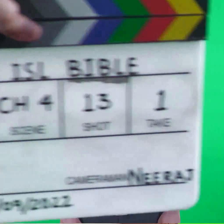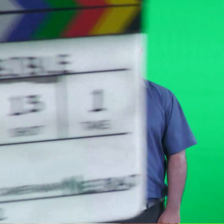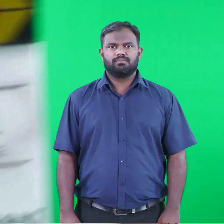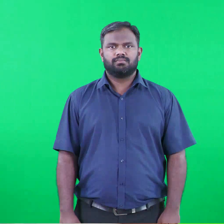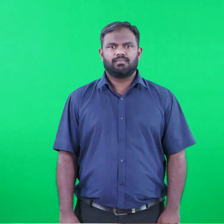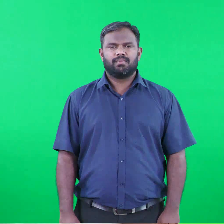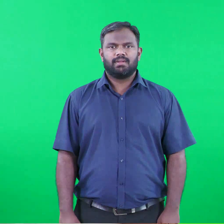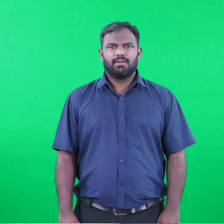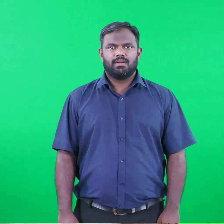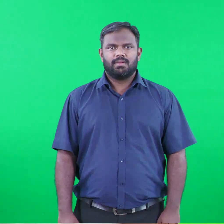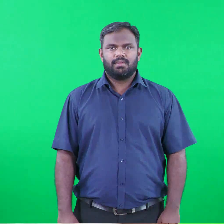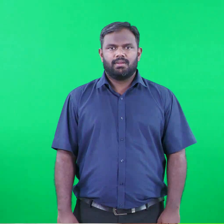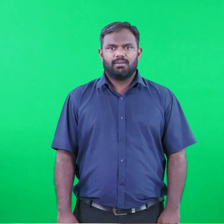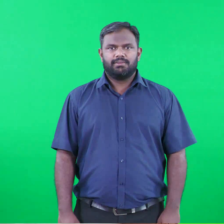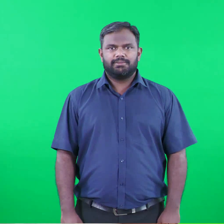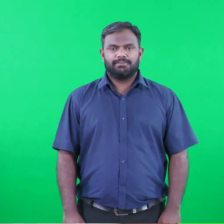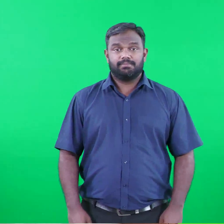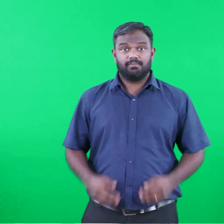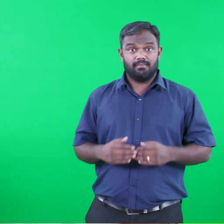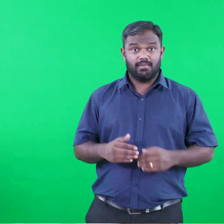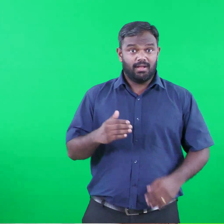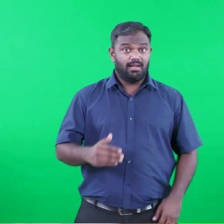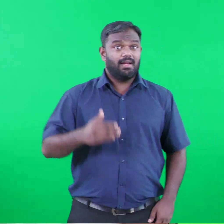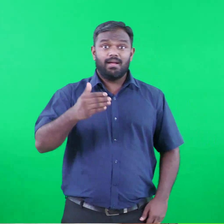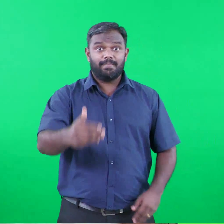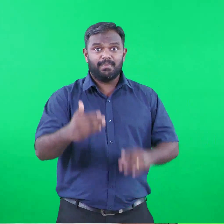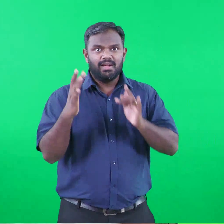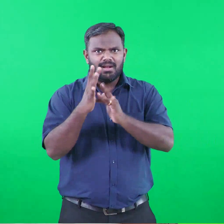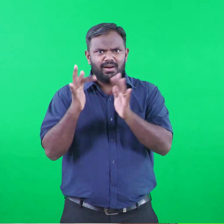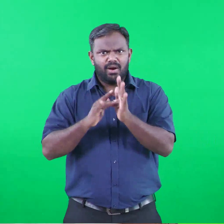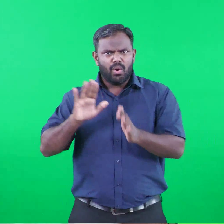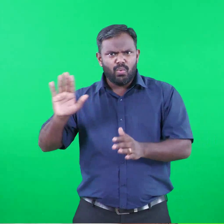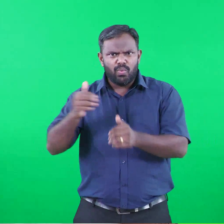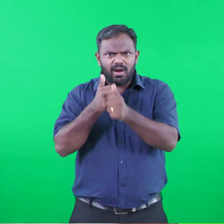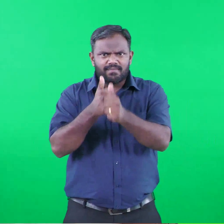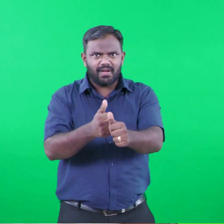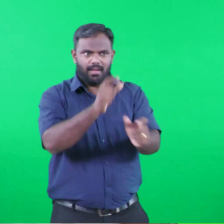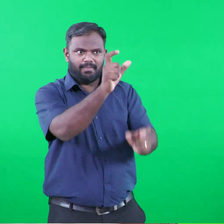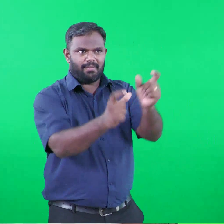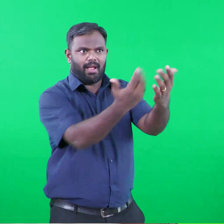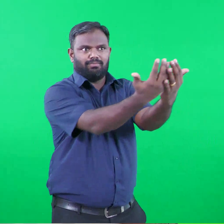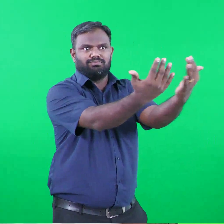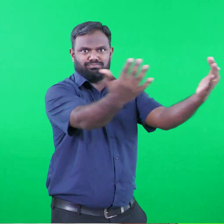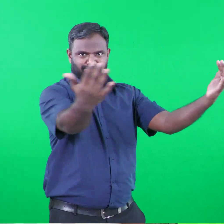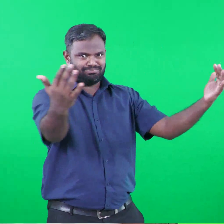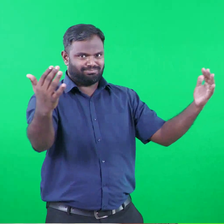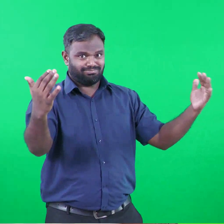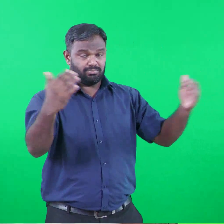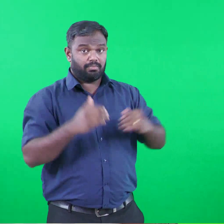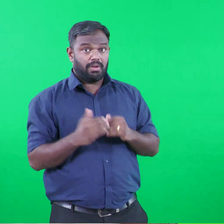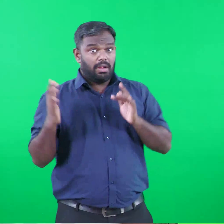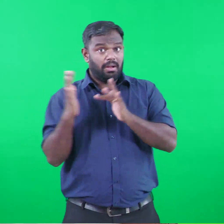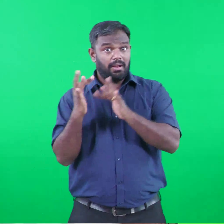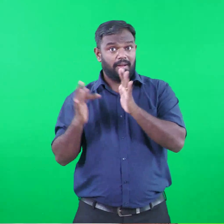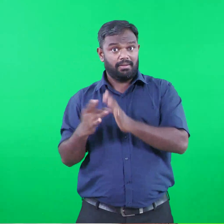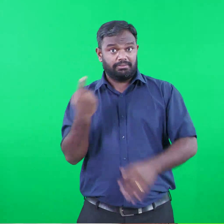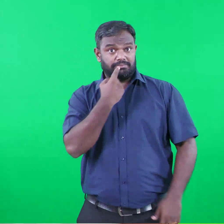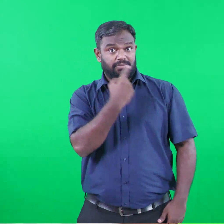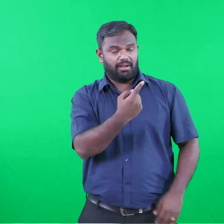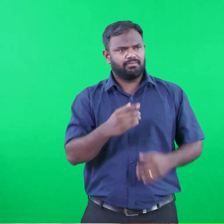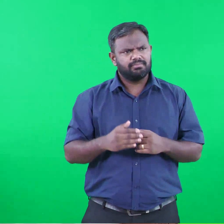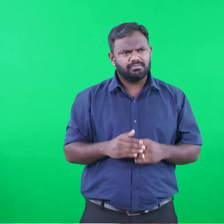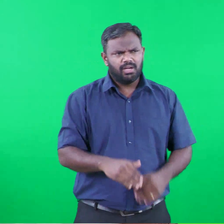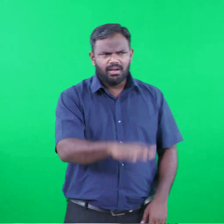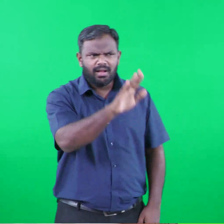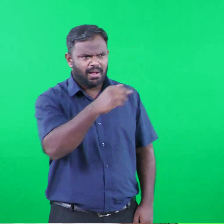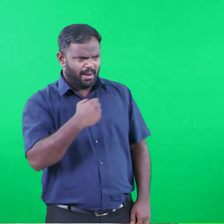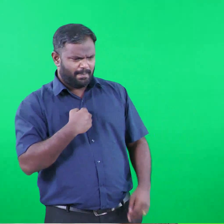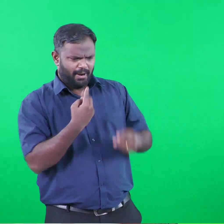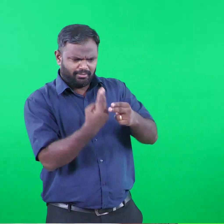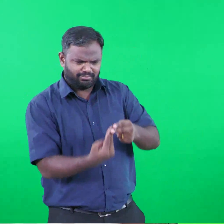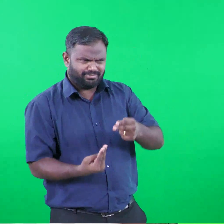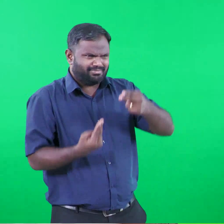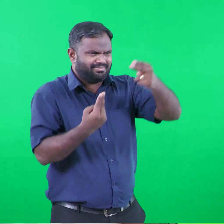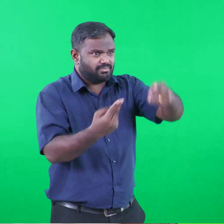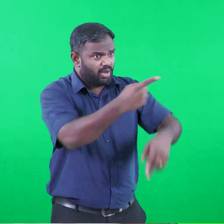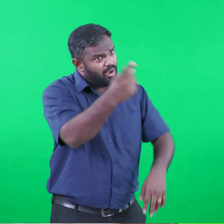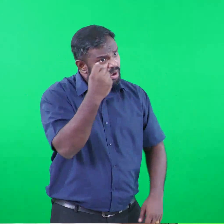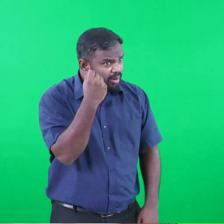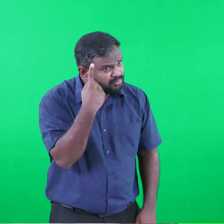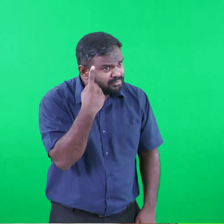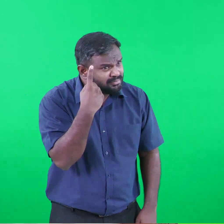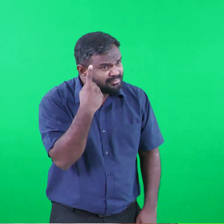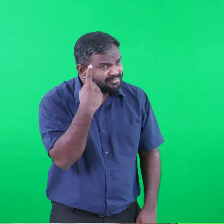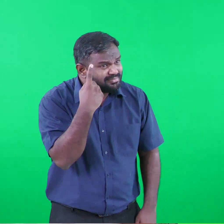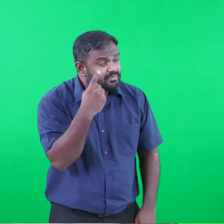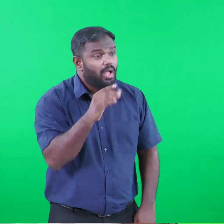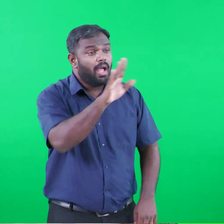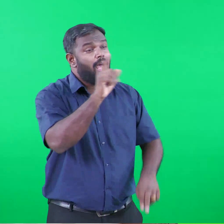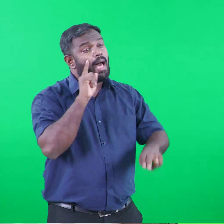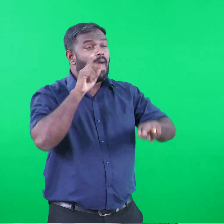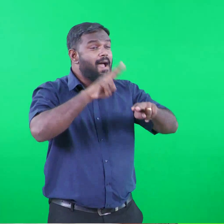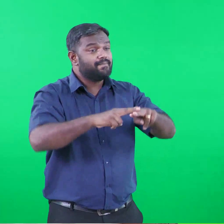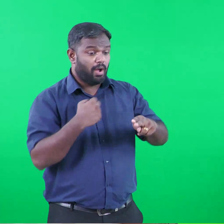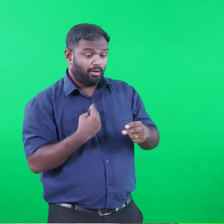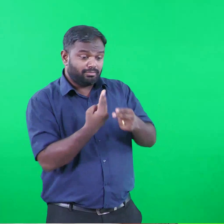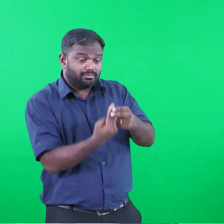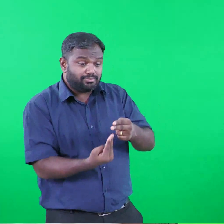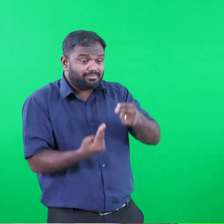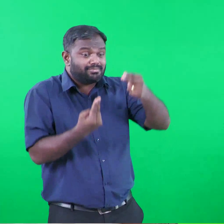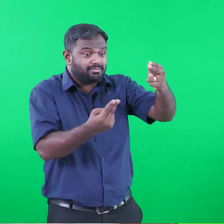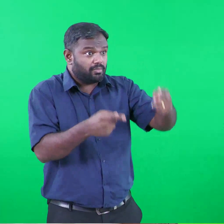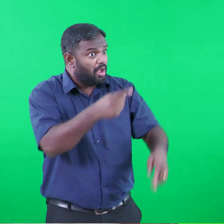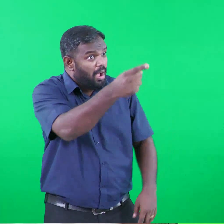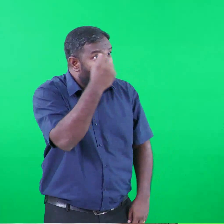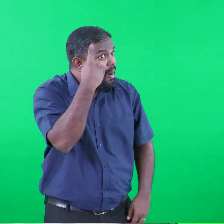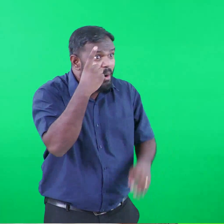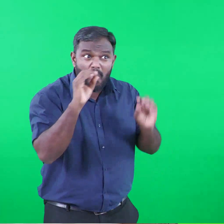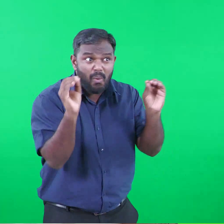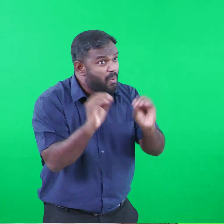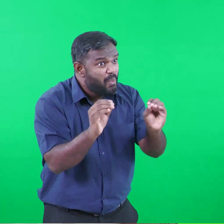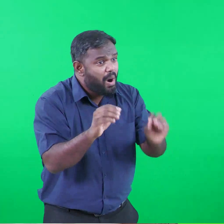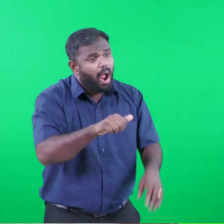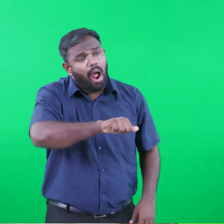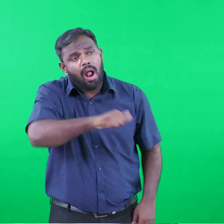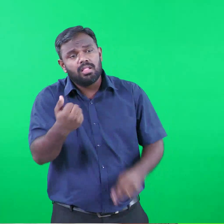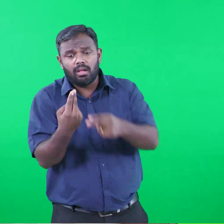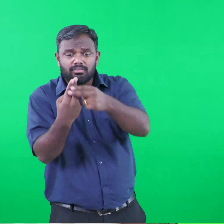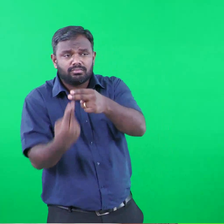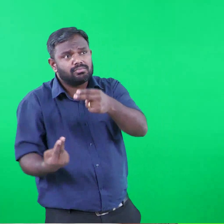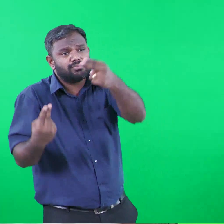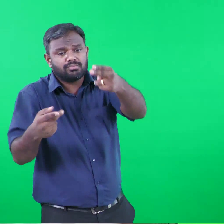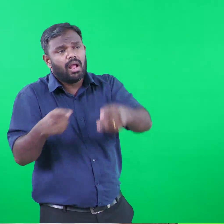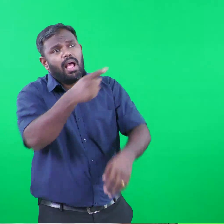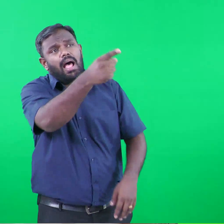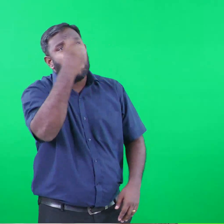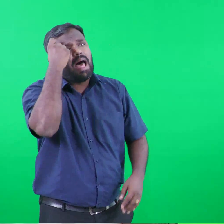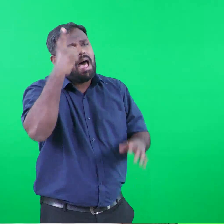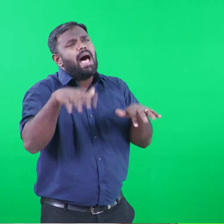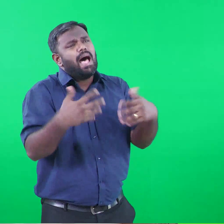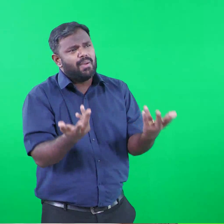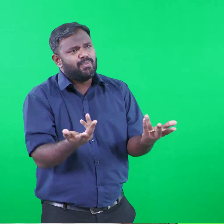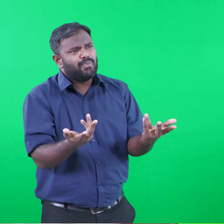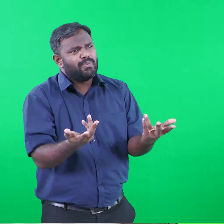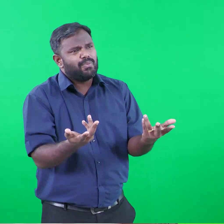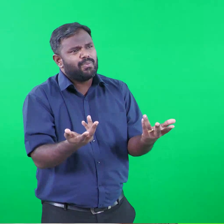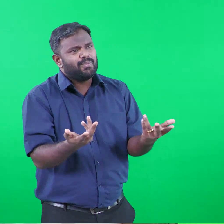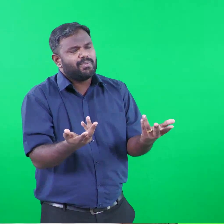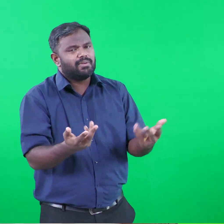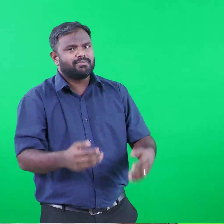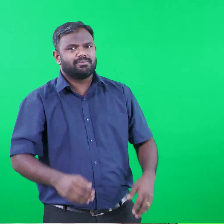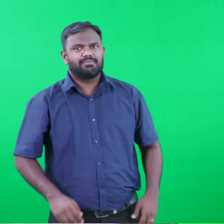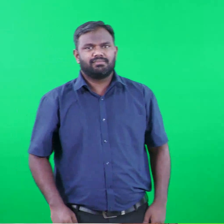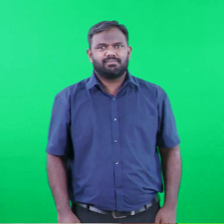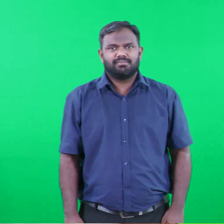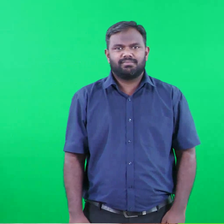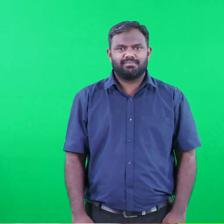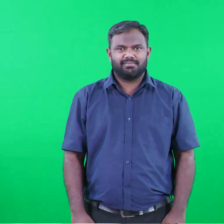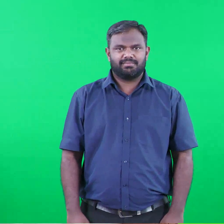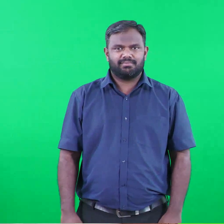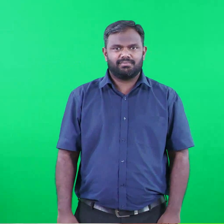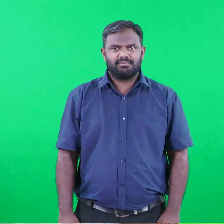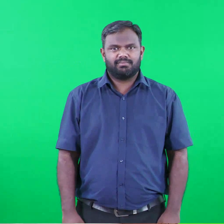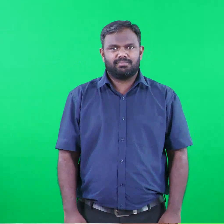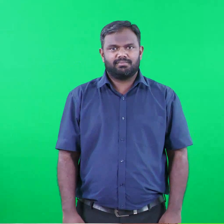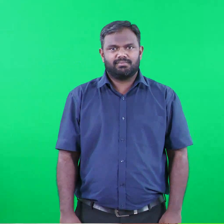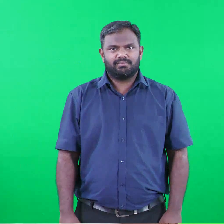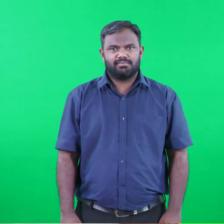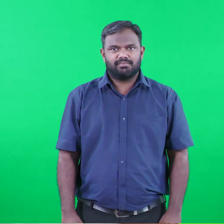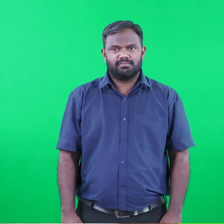Then Jesus said to them, "Do you not understand this parable? Then how will you understand any of the parables?